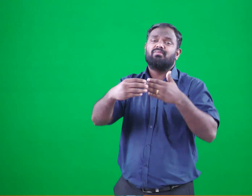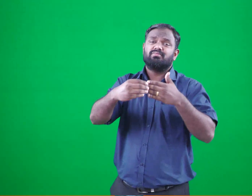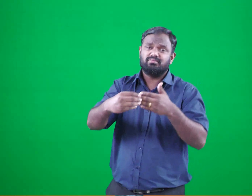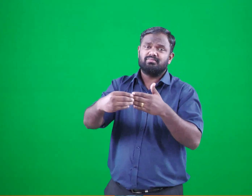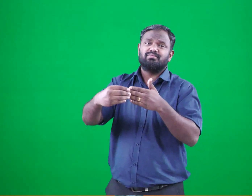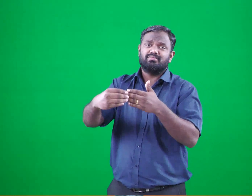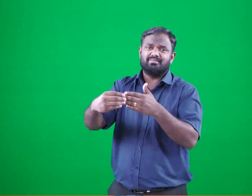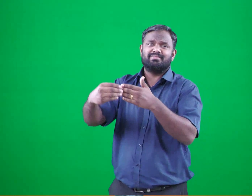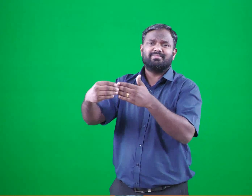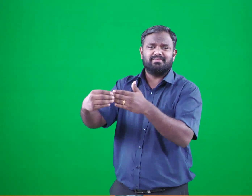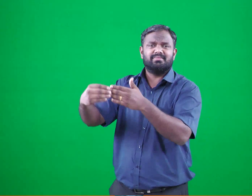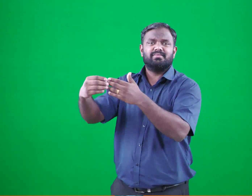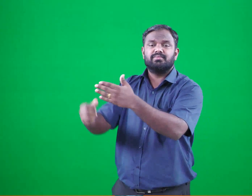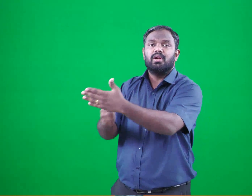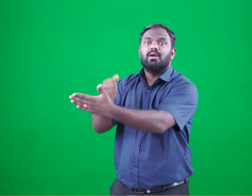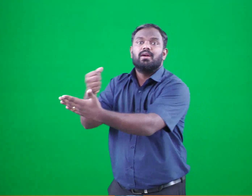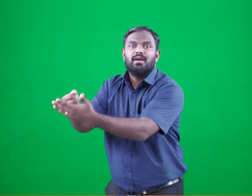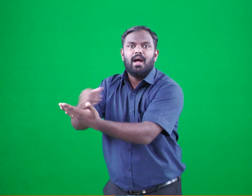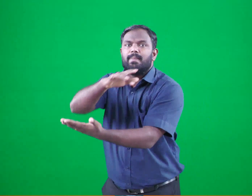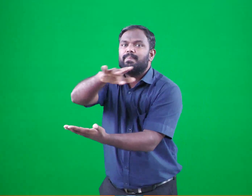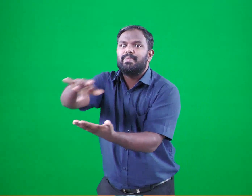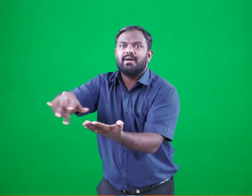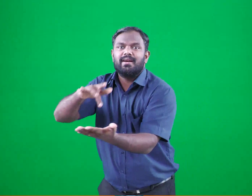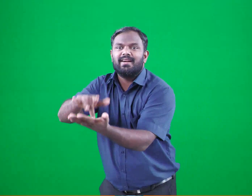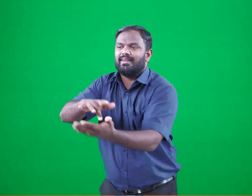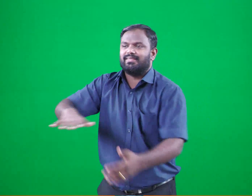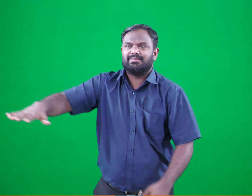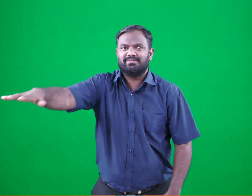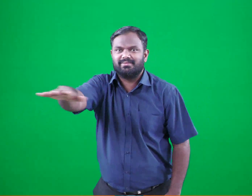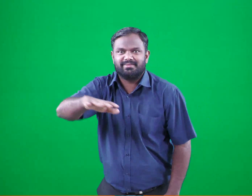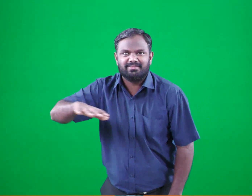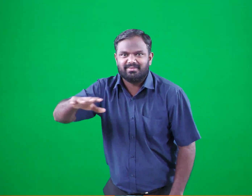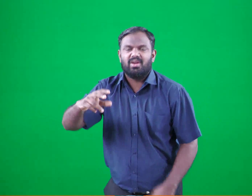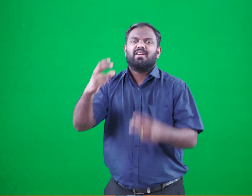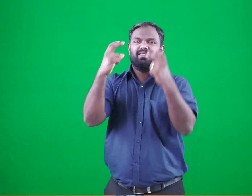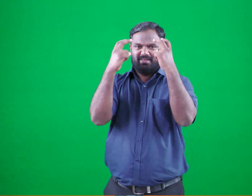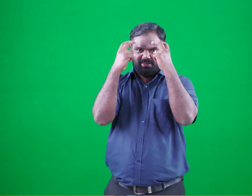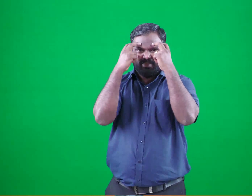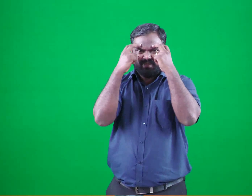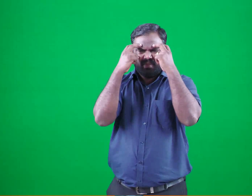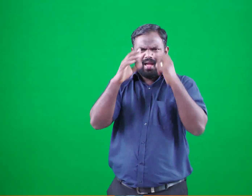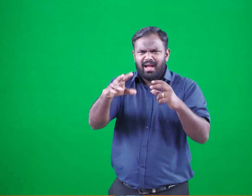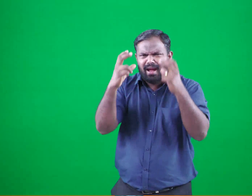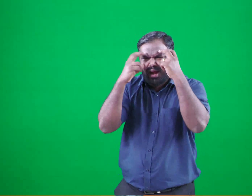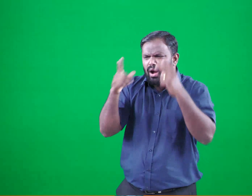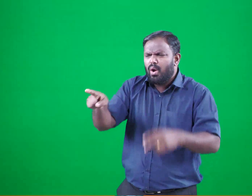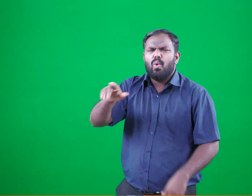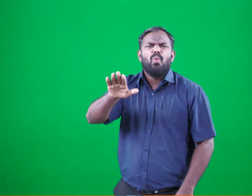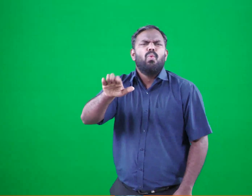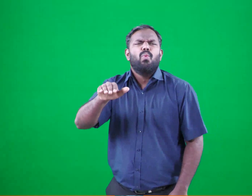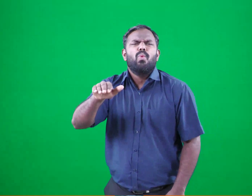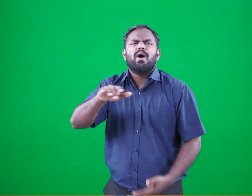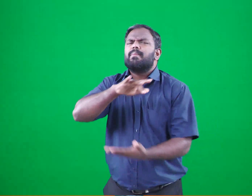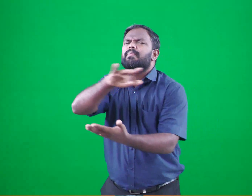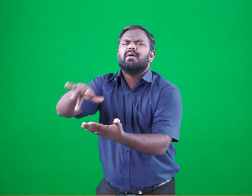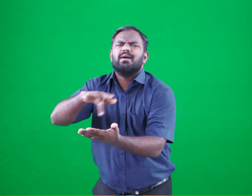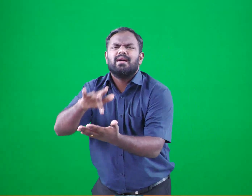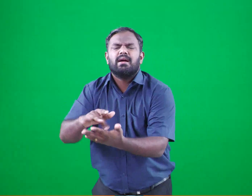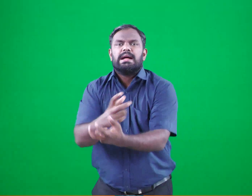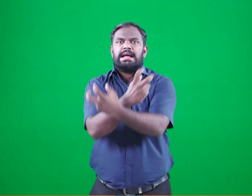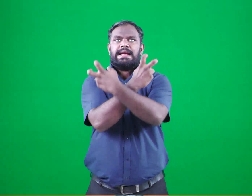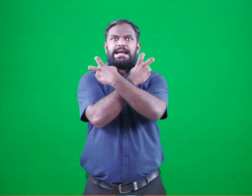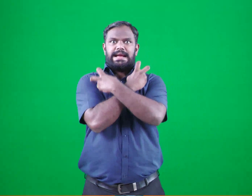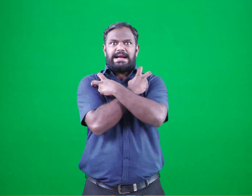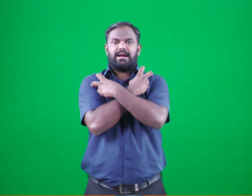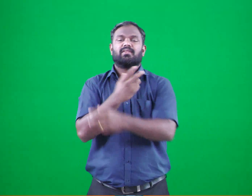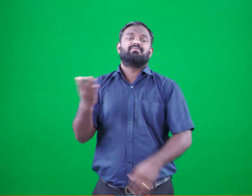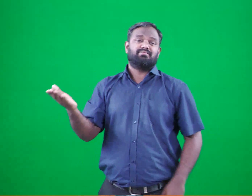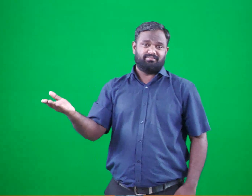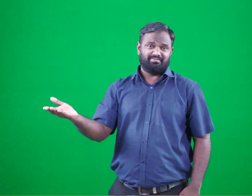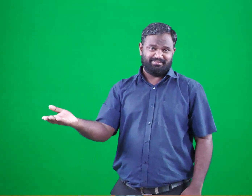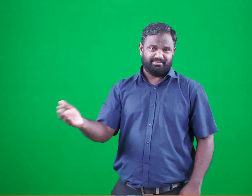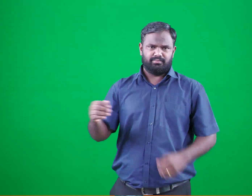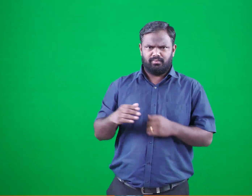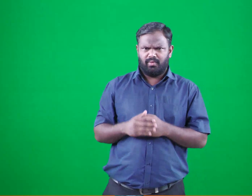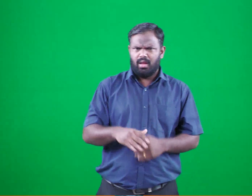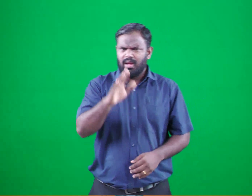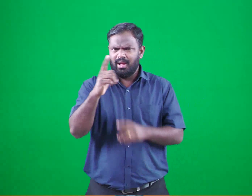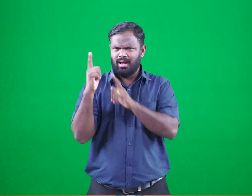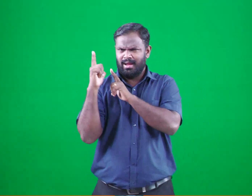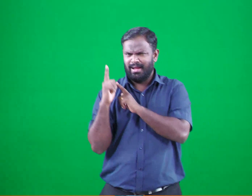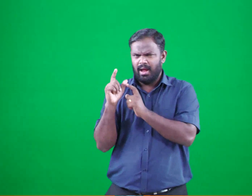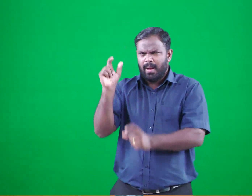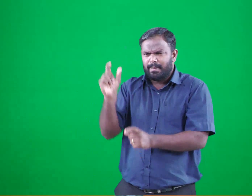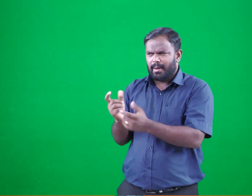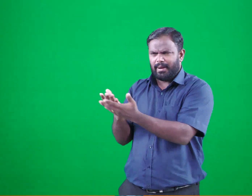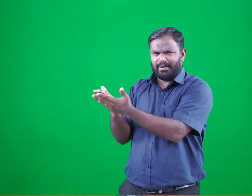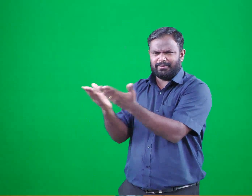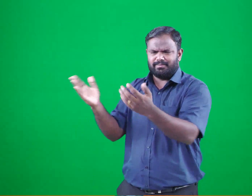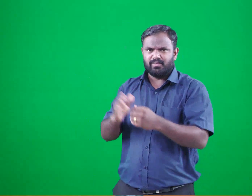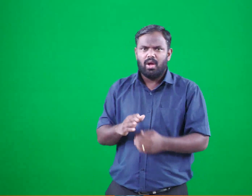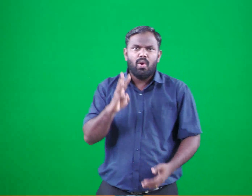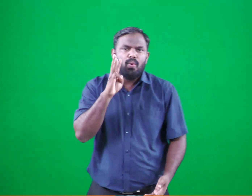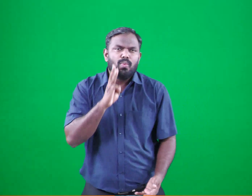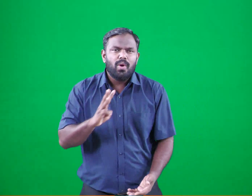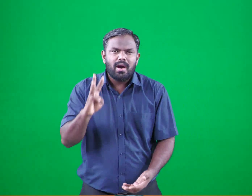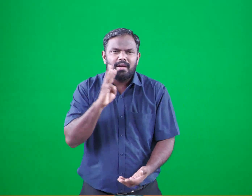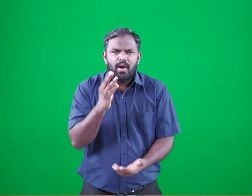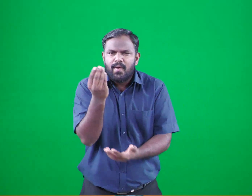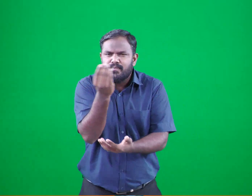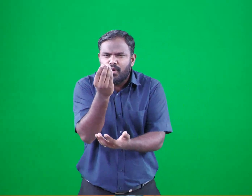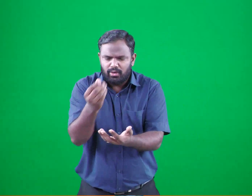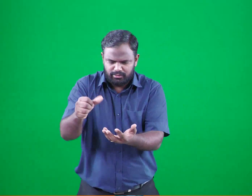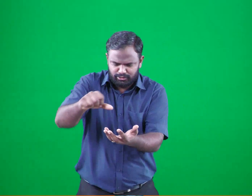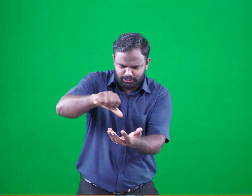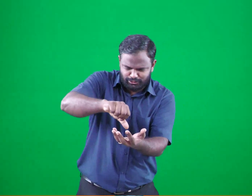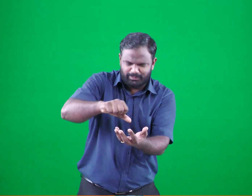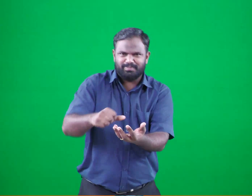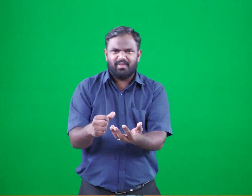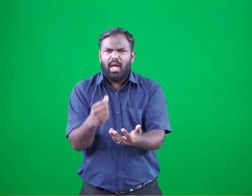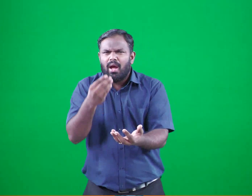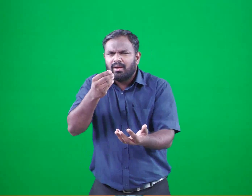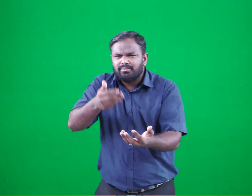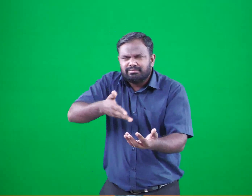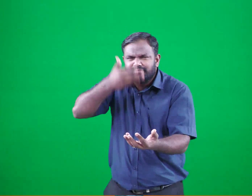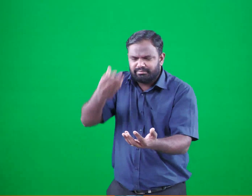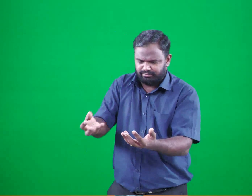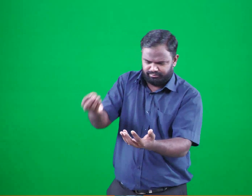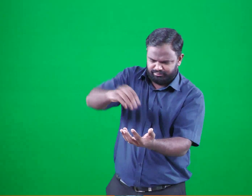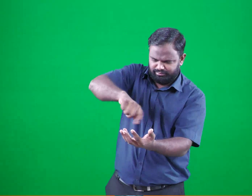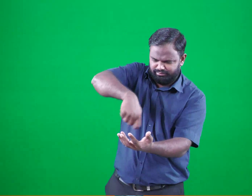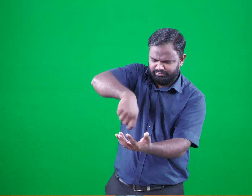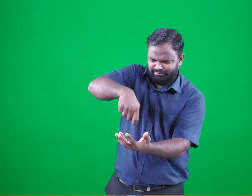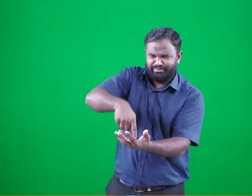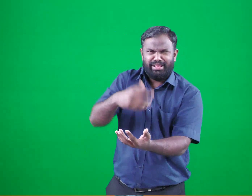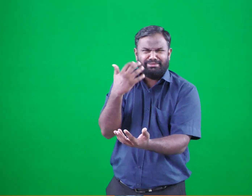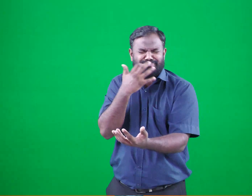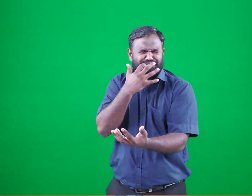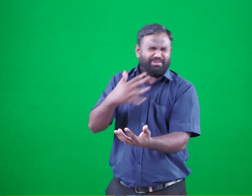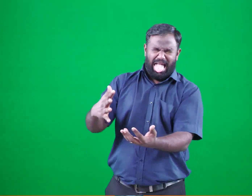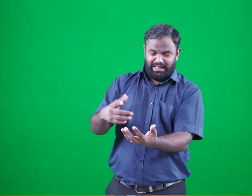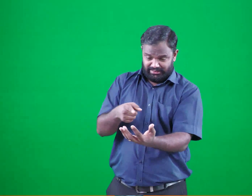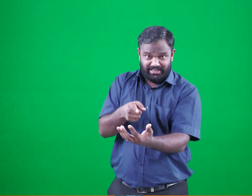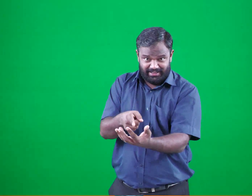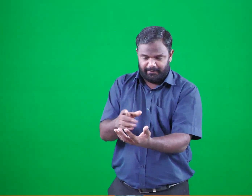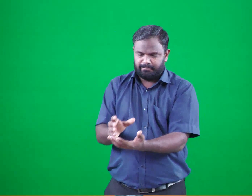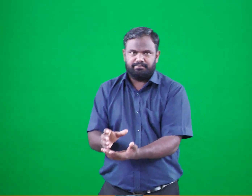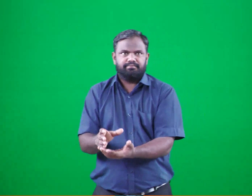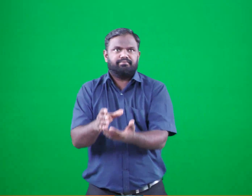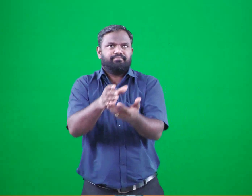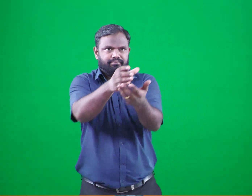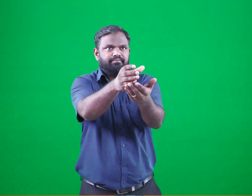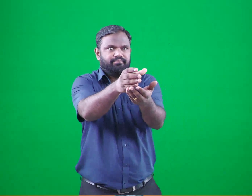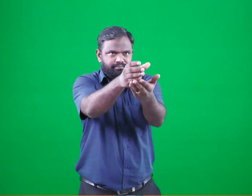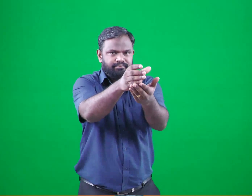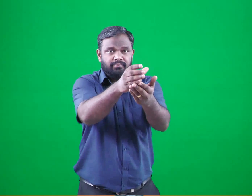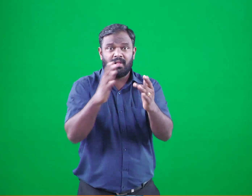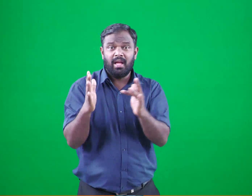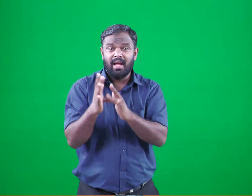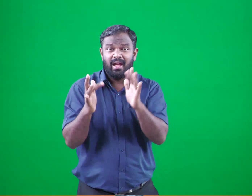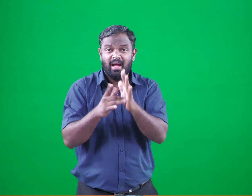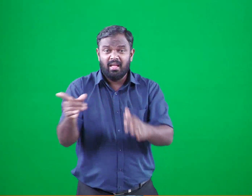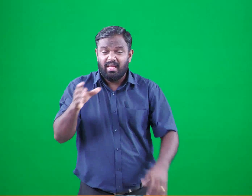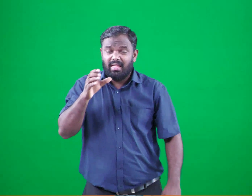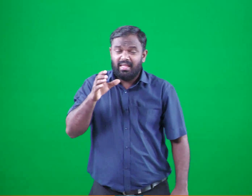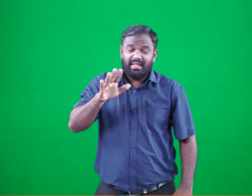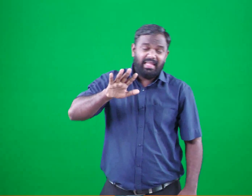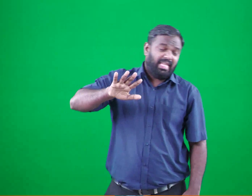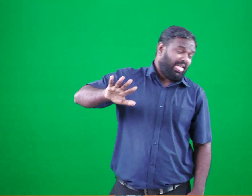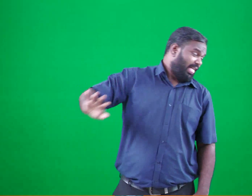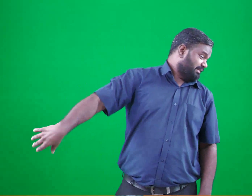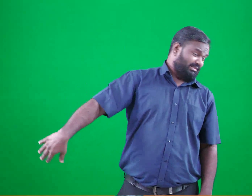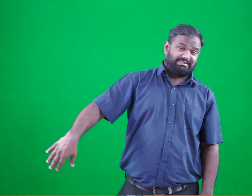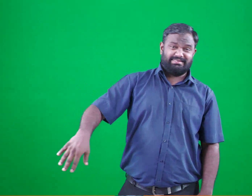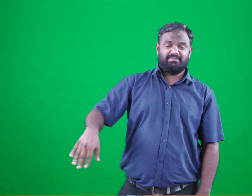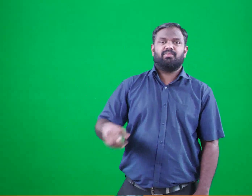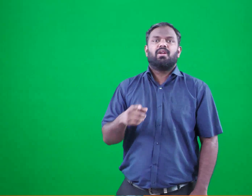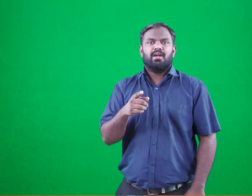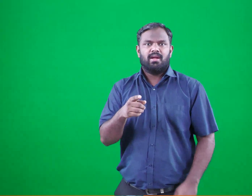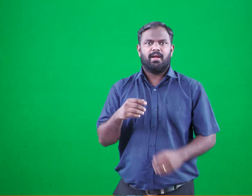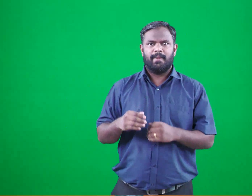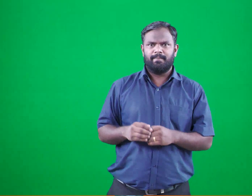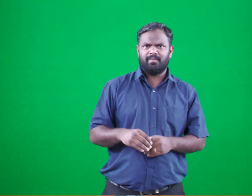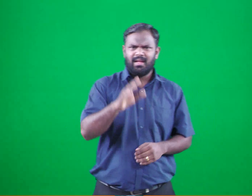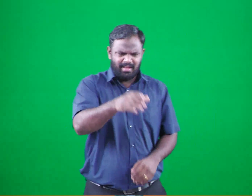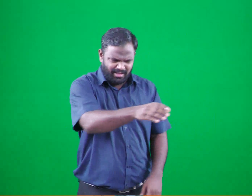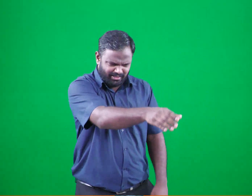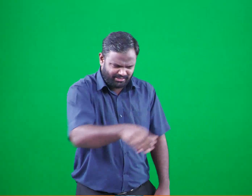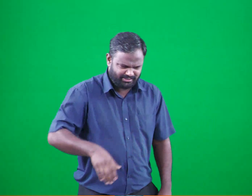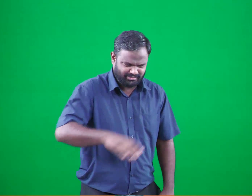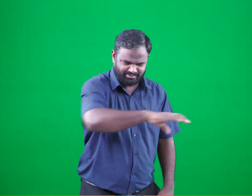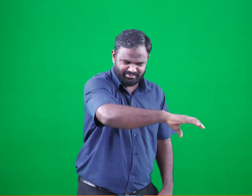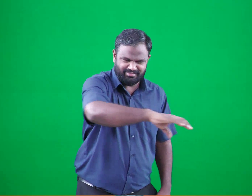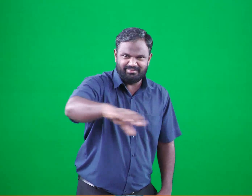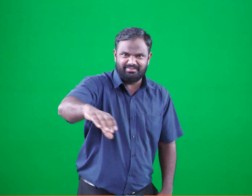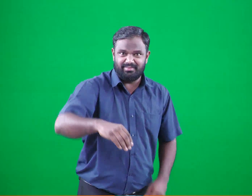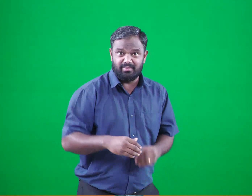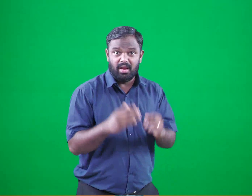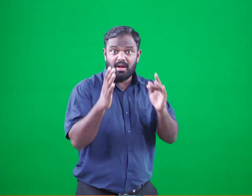They brought Jesus to a place called Golgotha, which means The Place of the Skull.